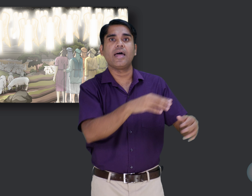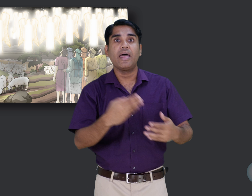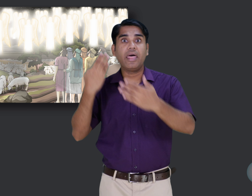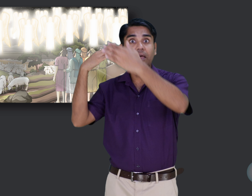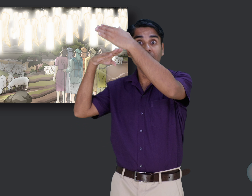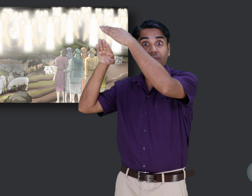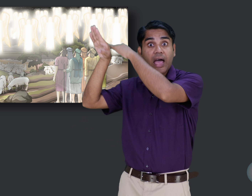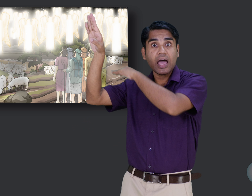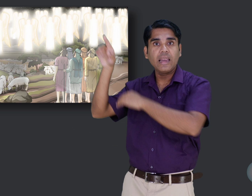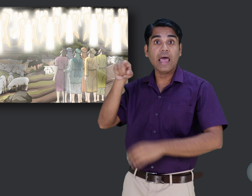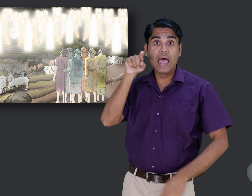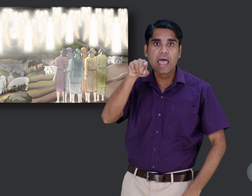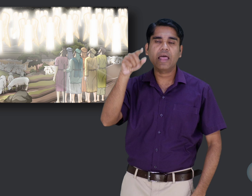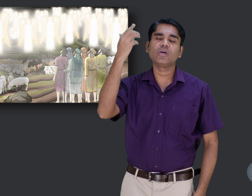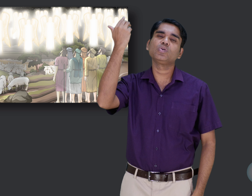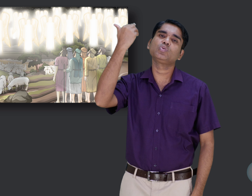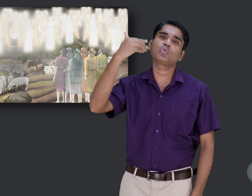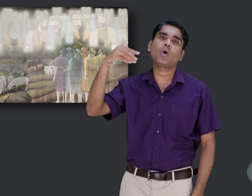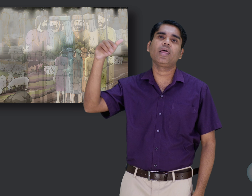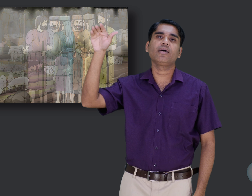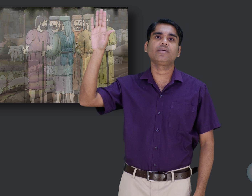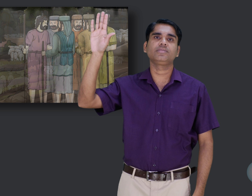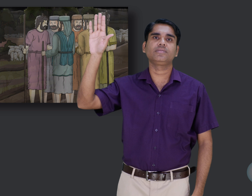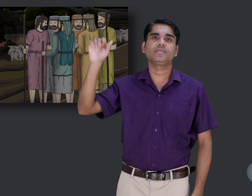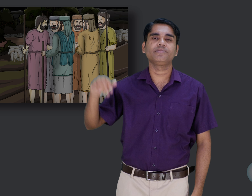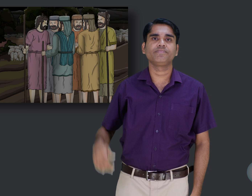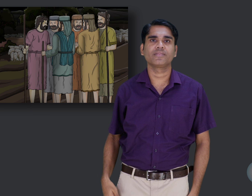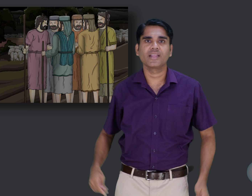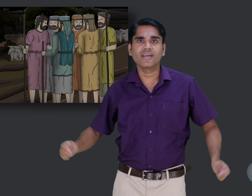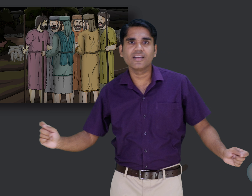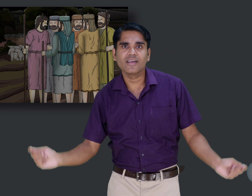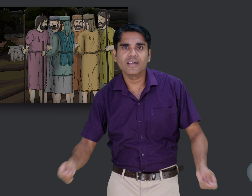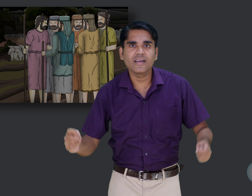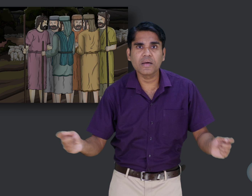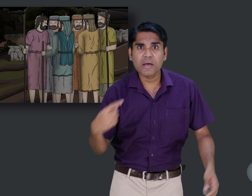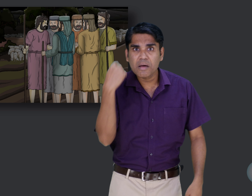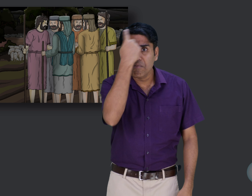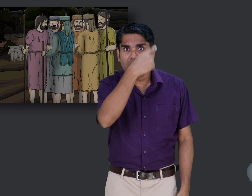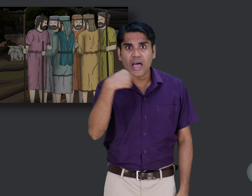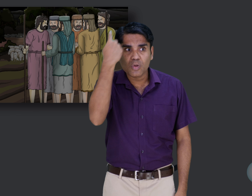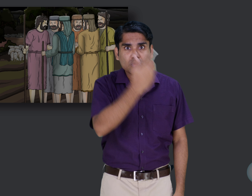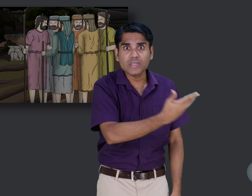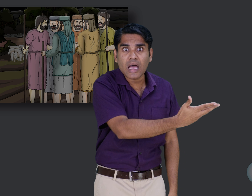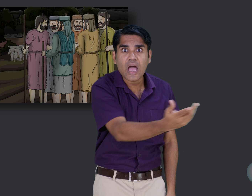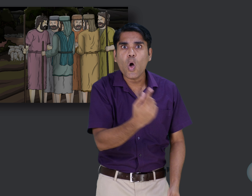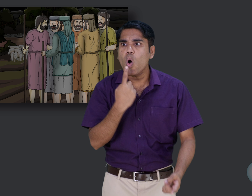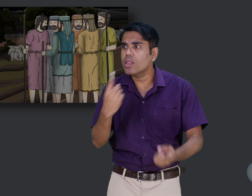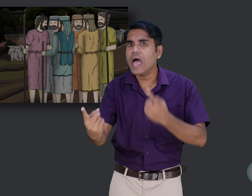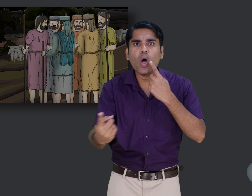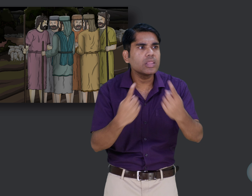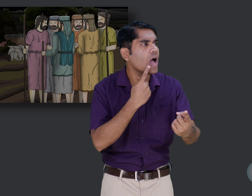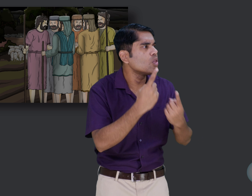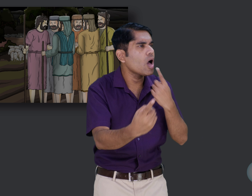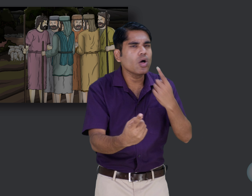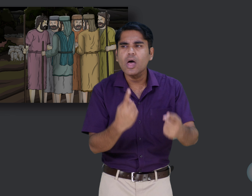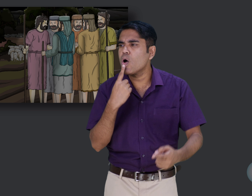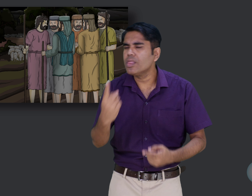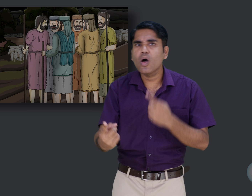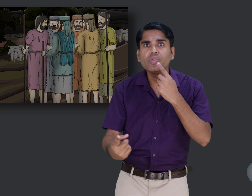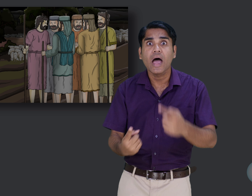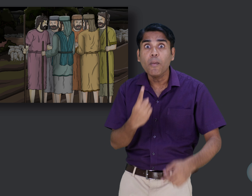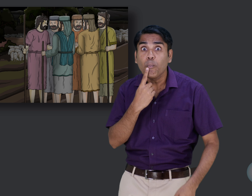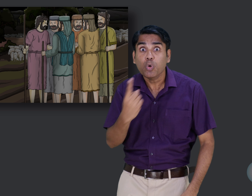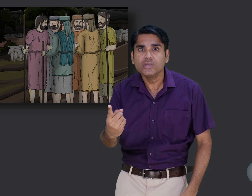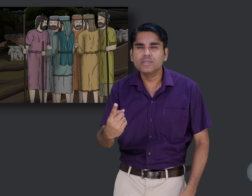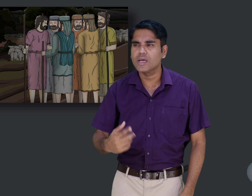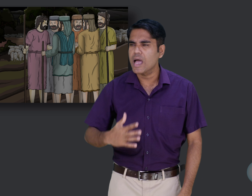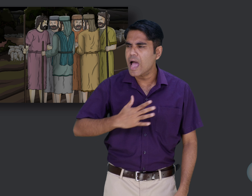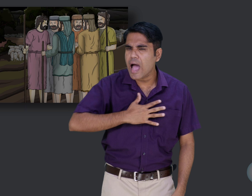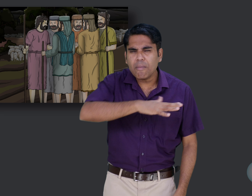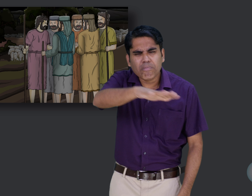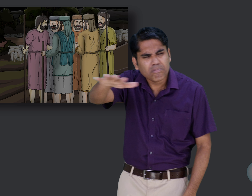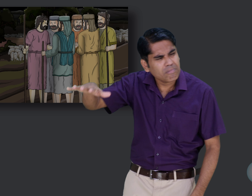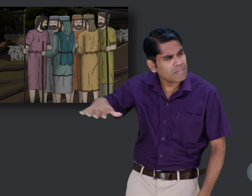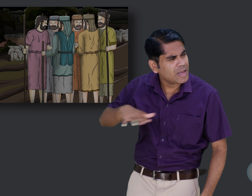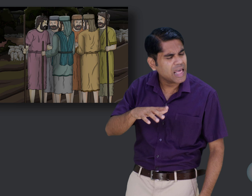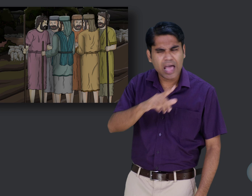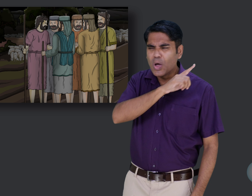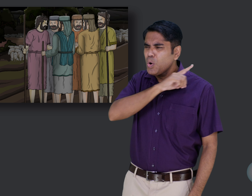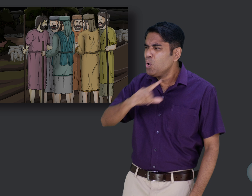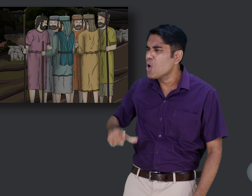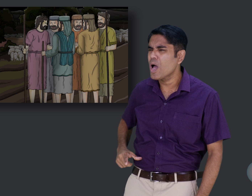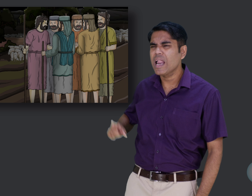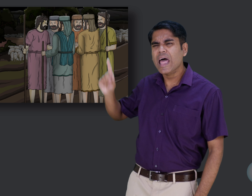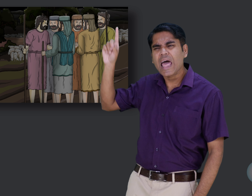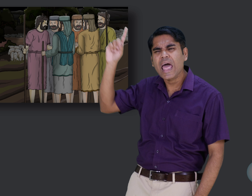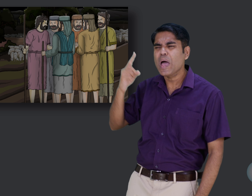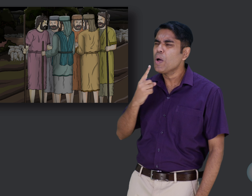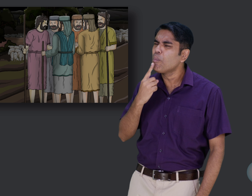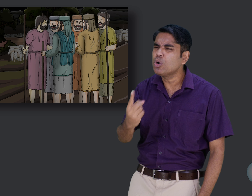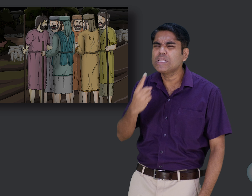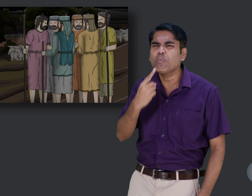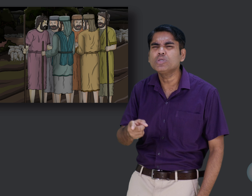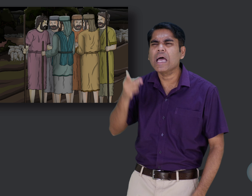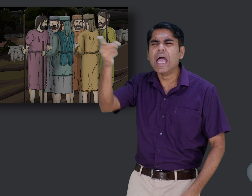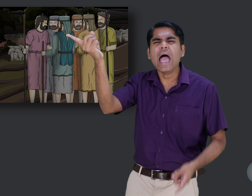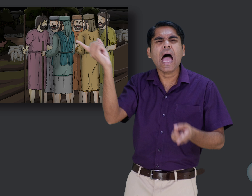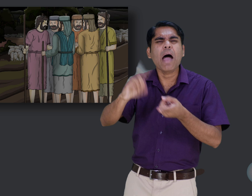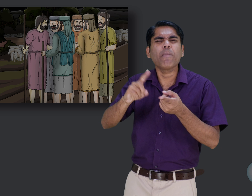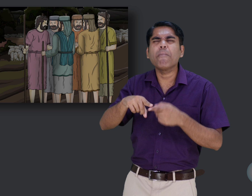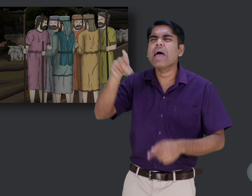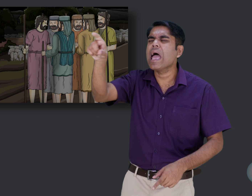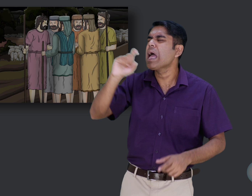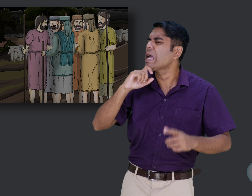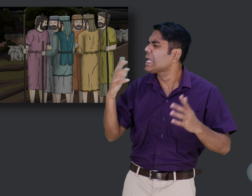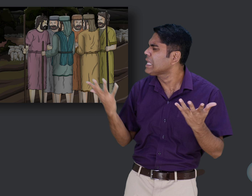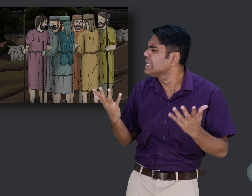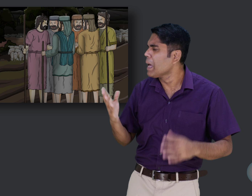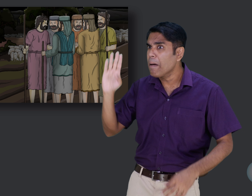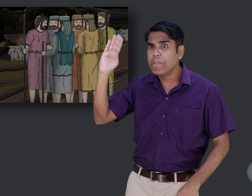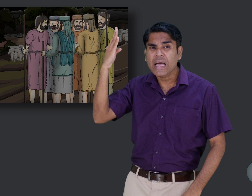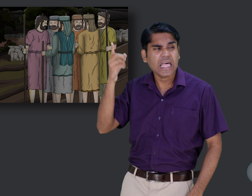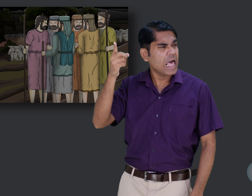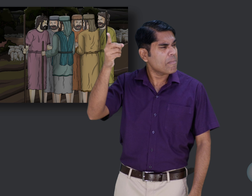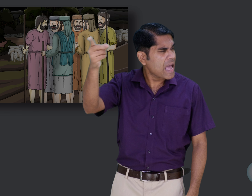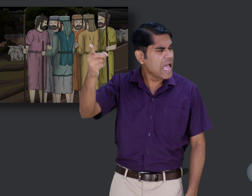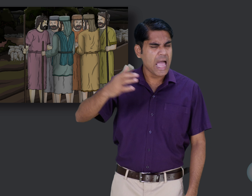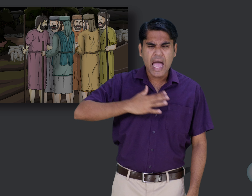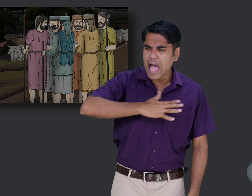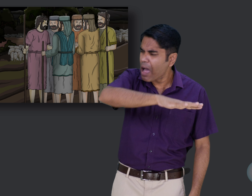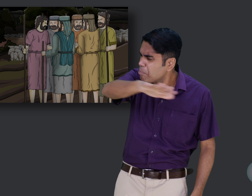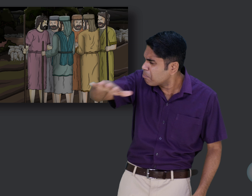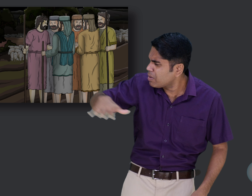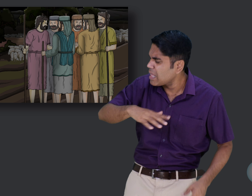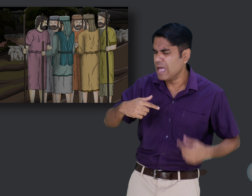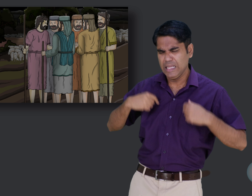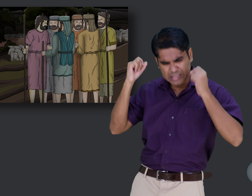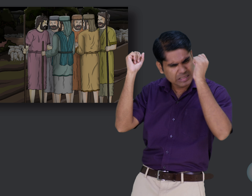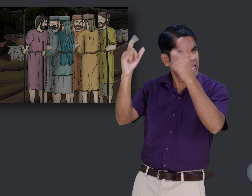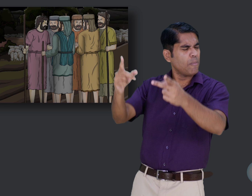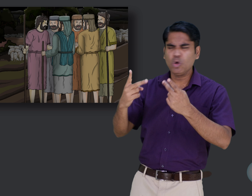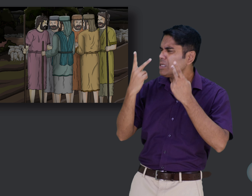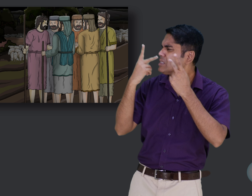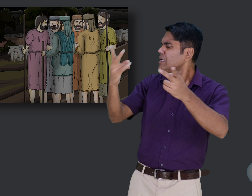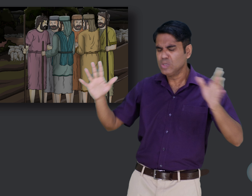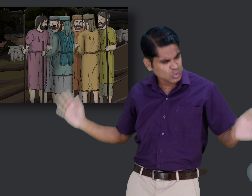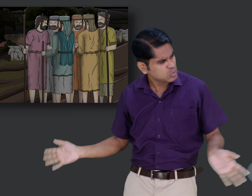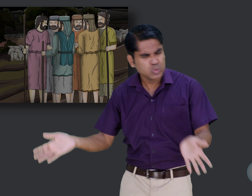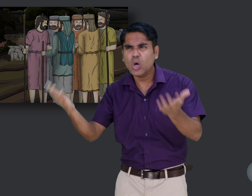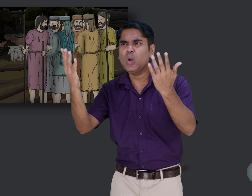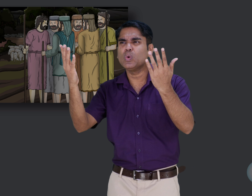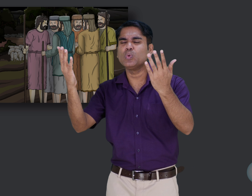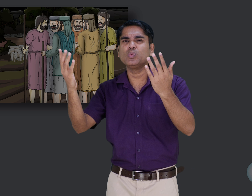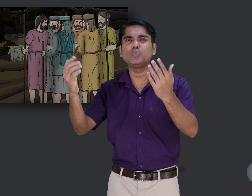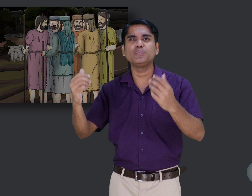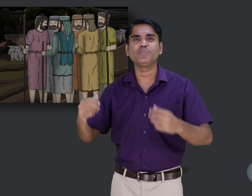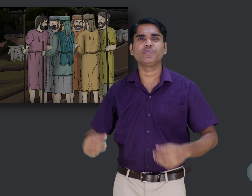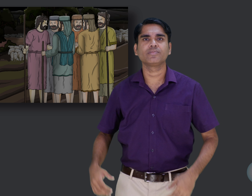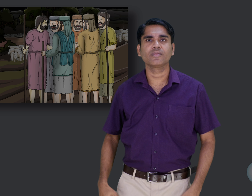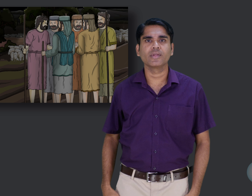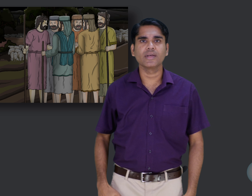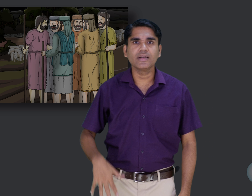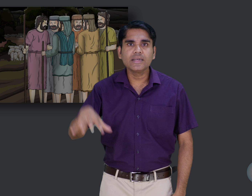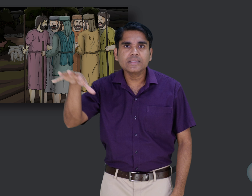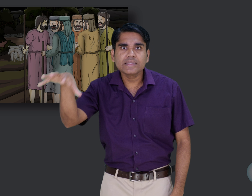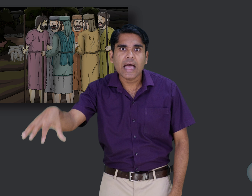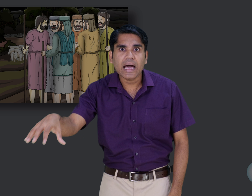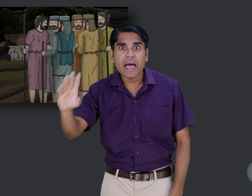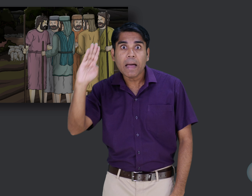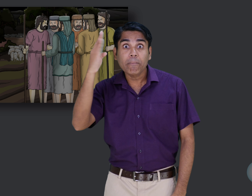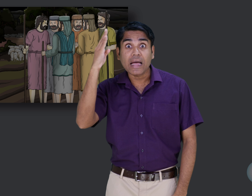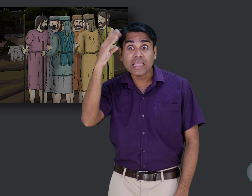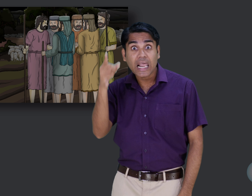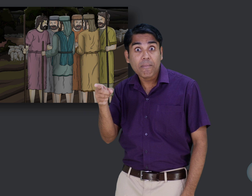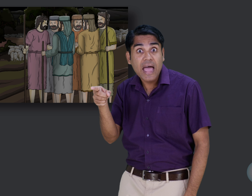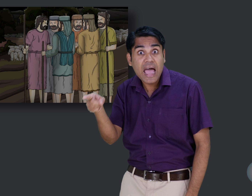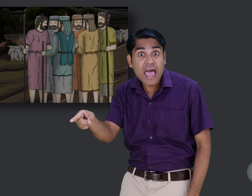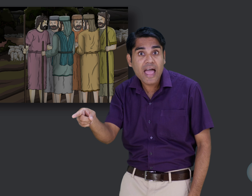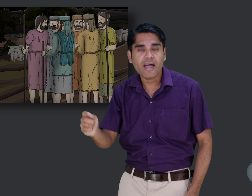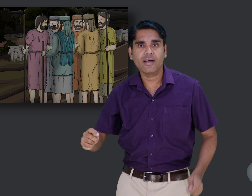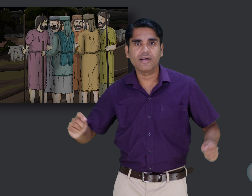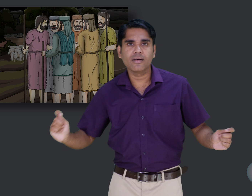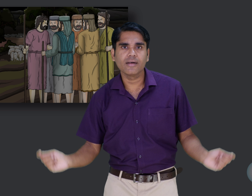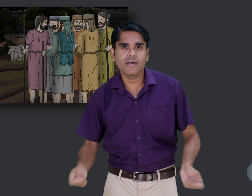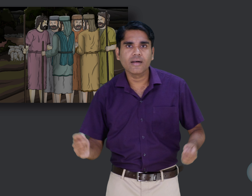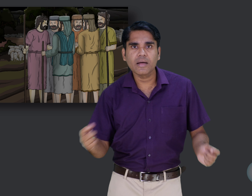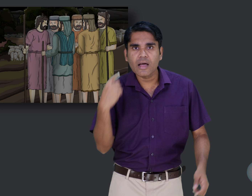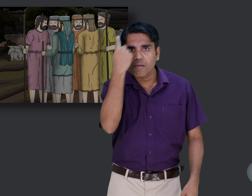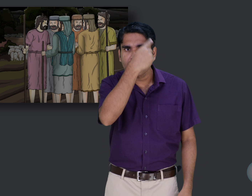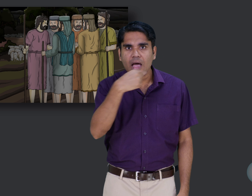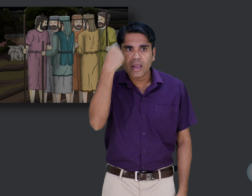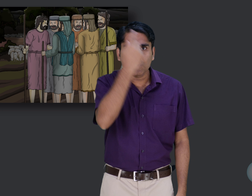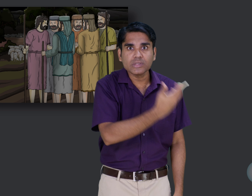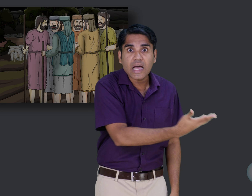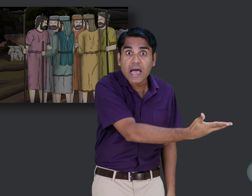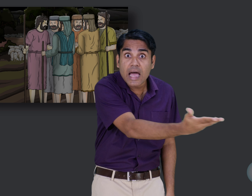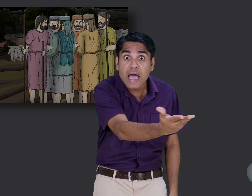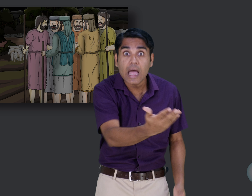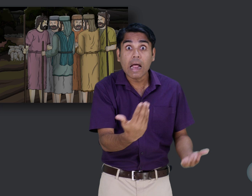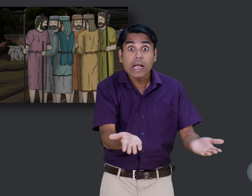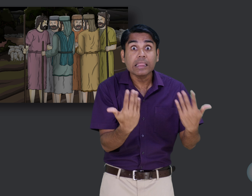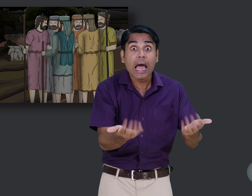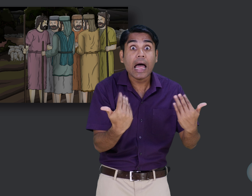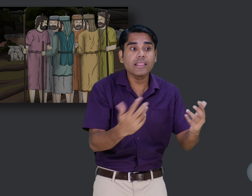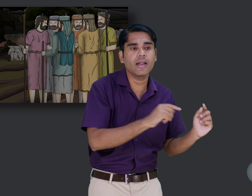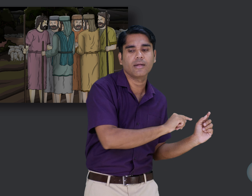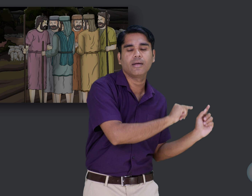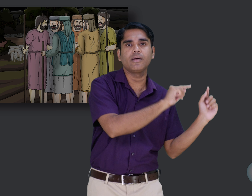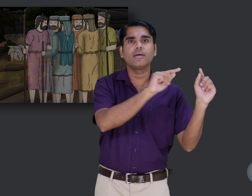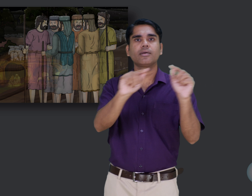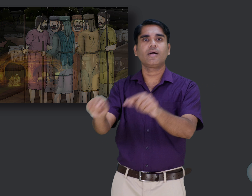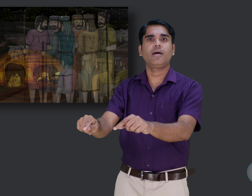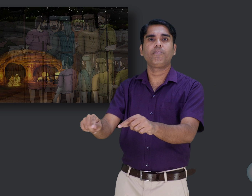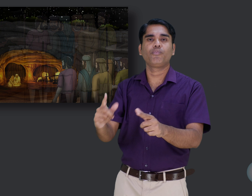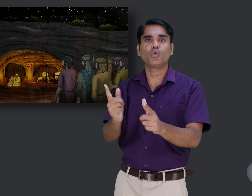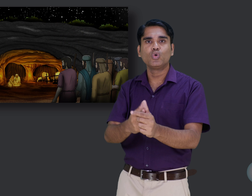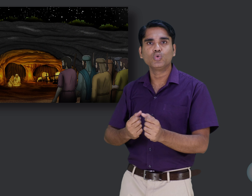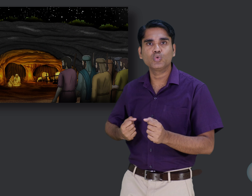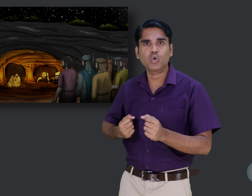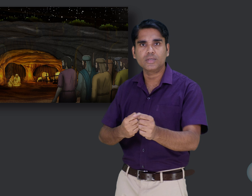When the angels had left them and gone into heaven, the shepherds said to one another, “Let us go to Bethlehem and see this thing that has happened, which the Lord has made known to us.”